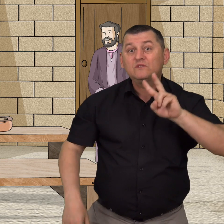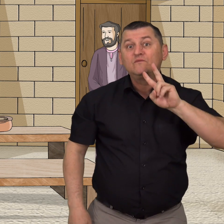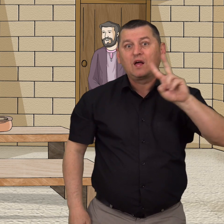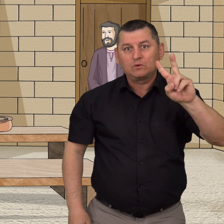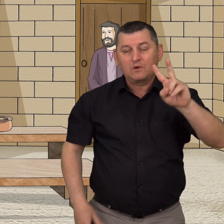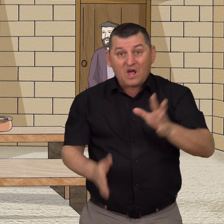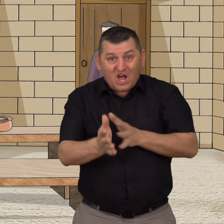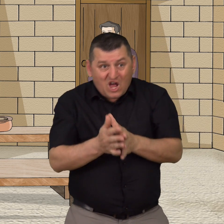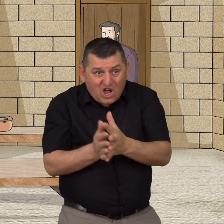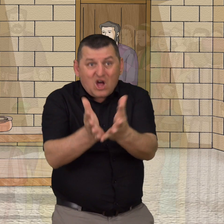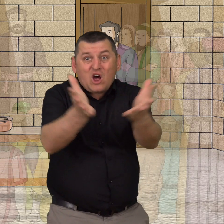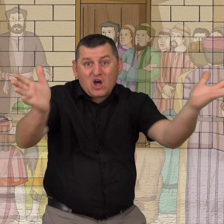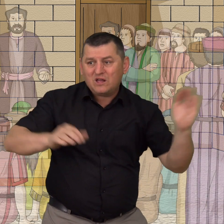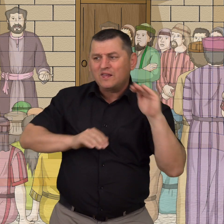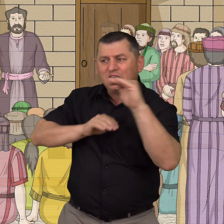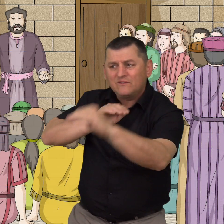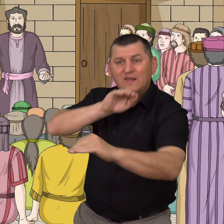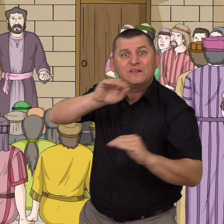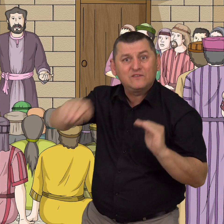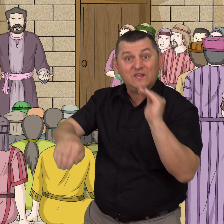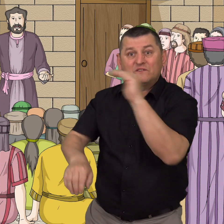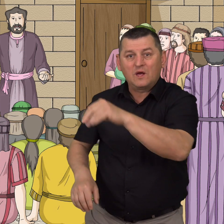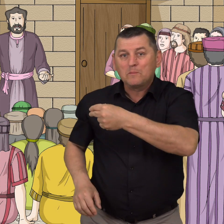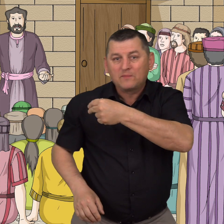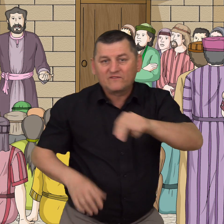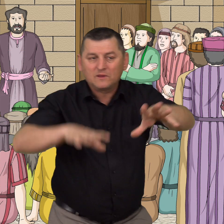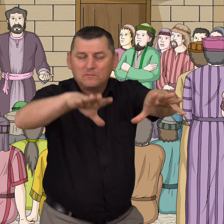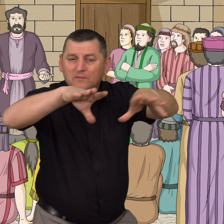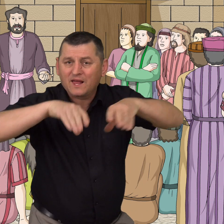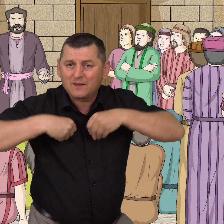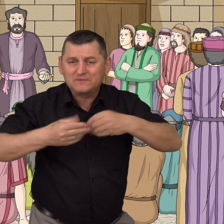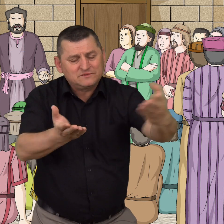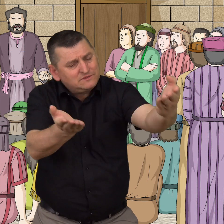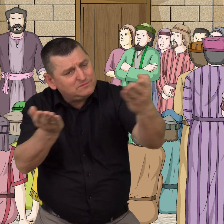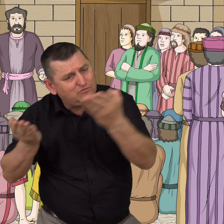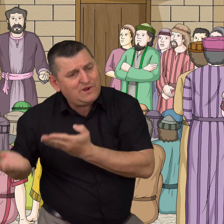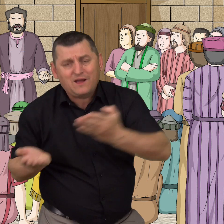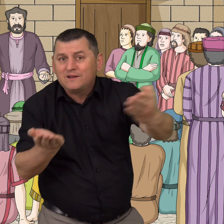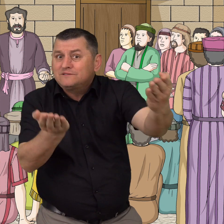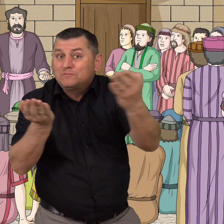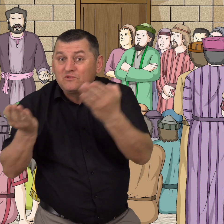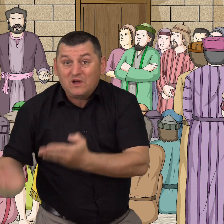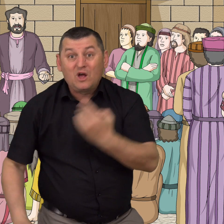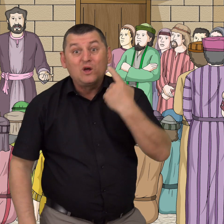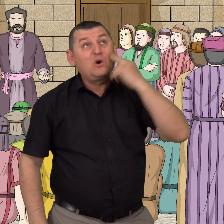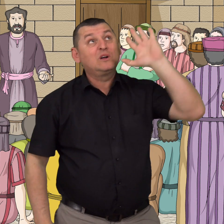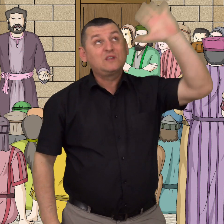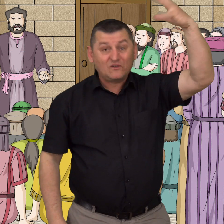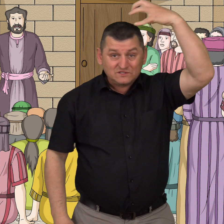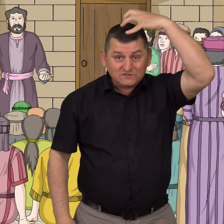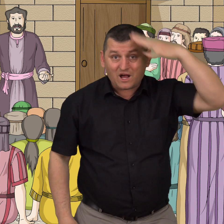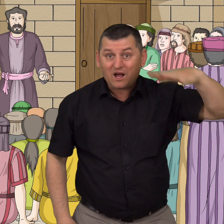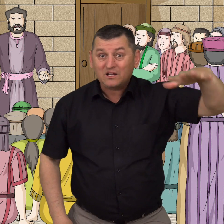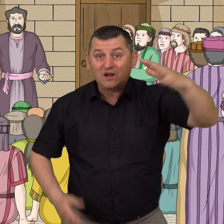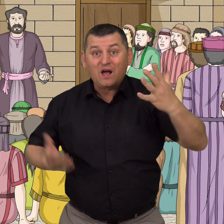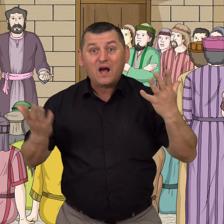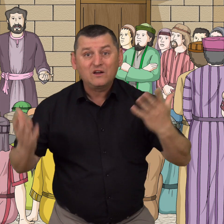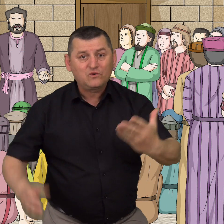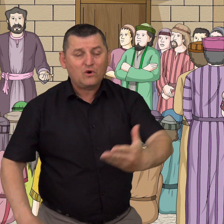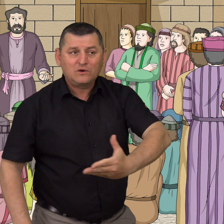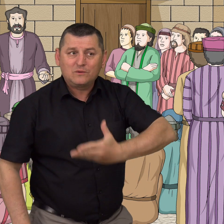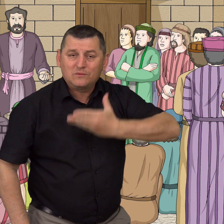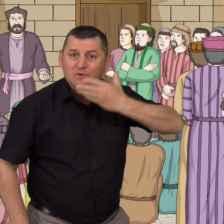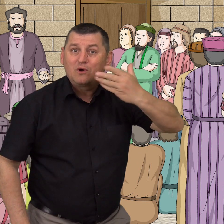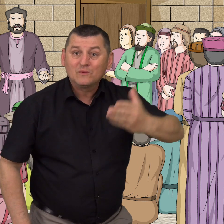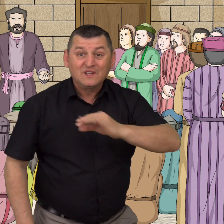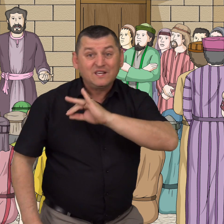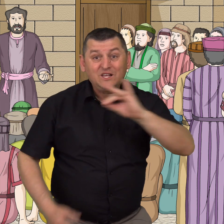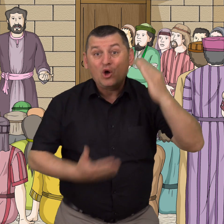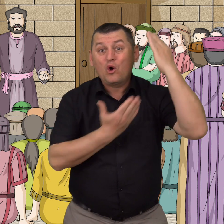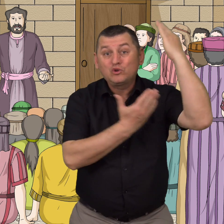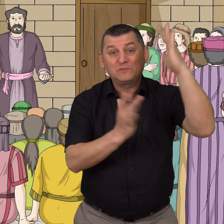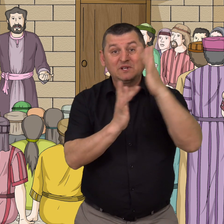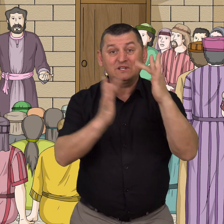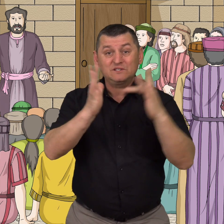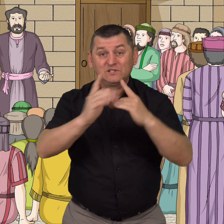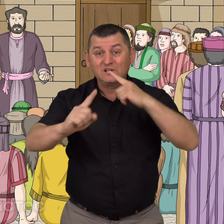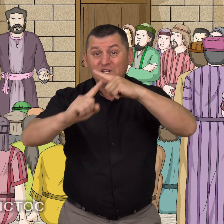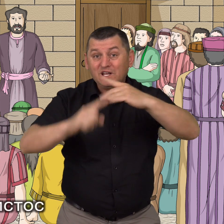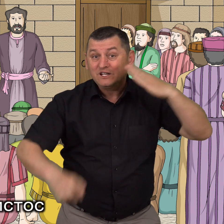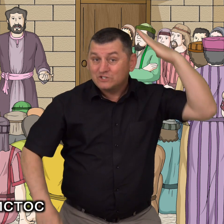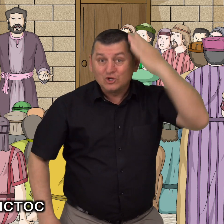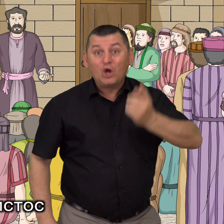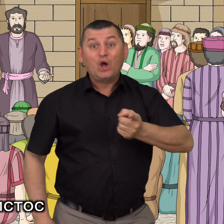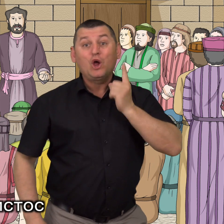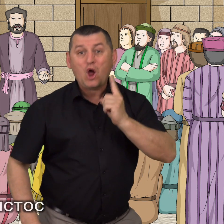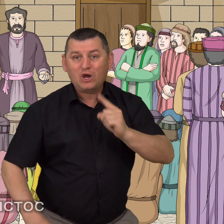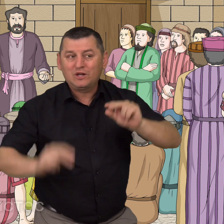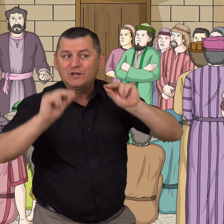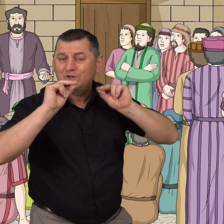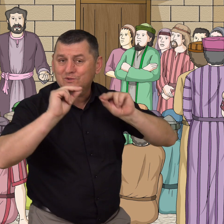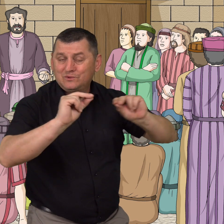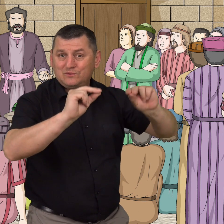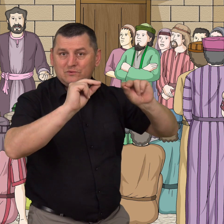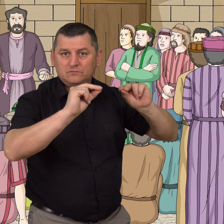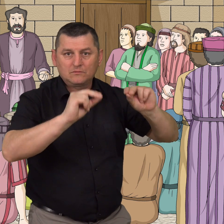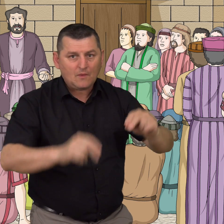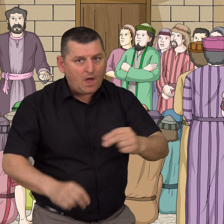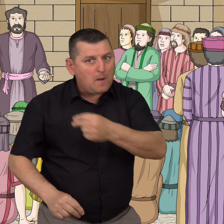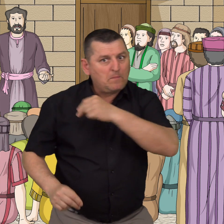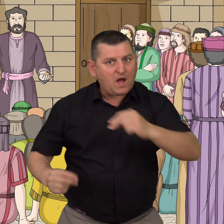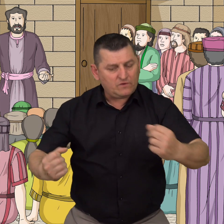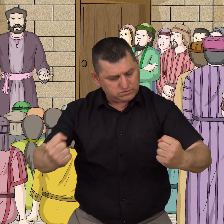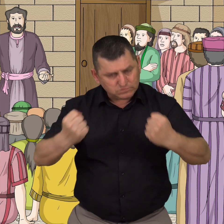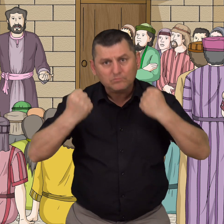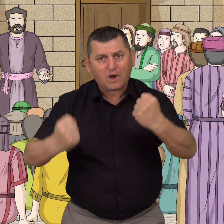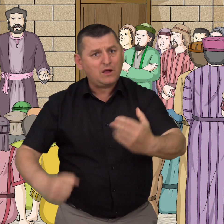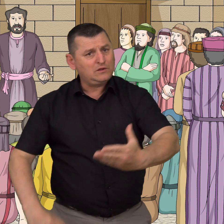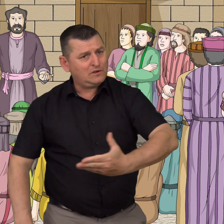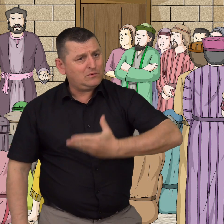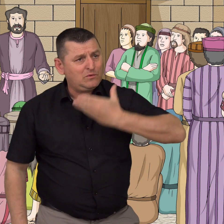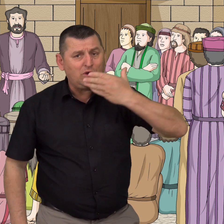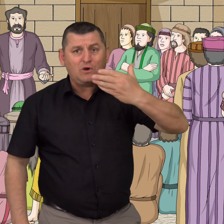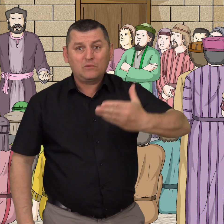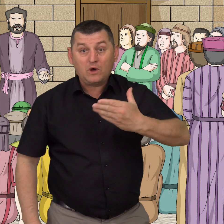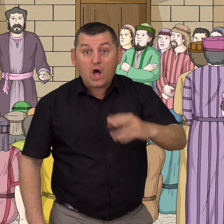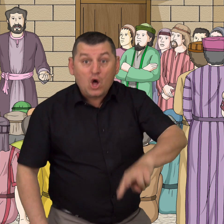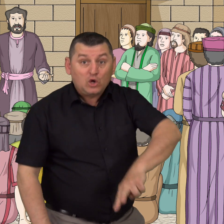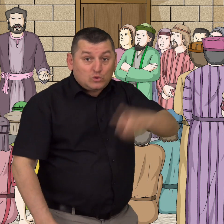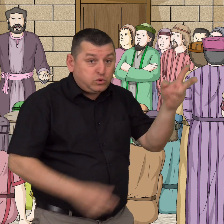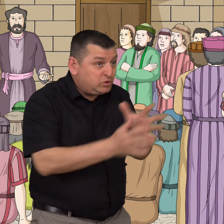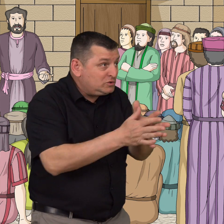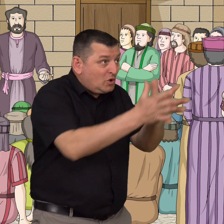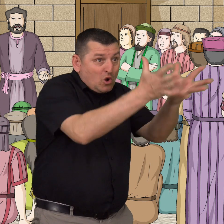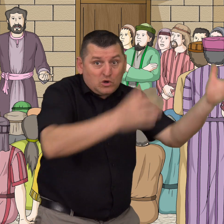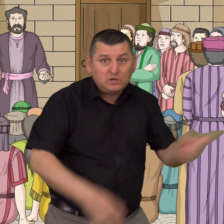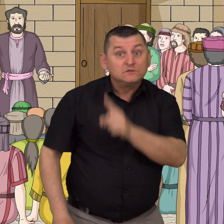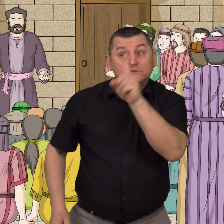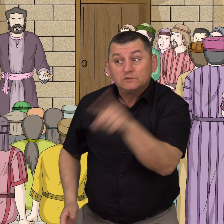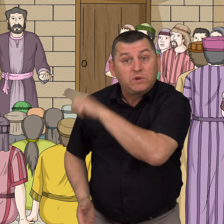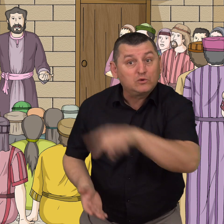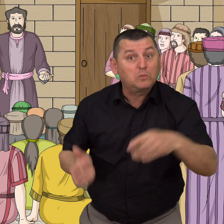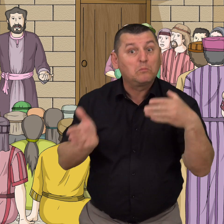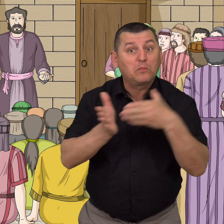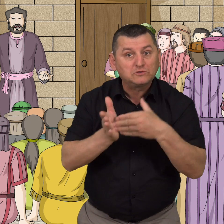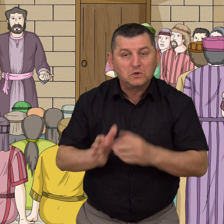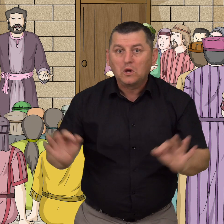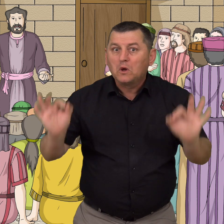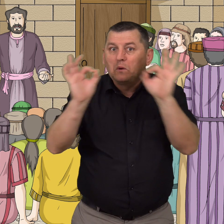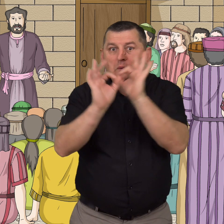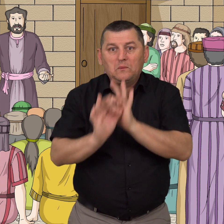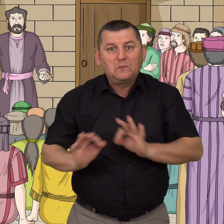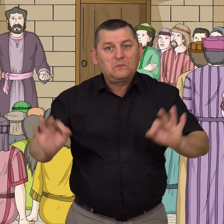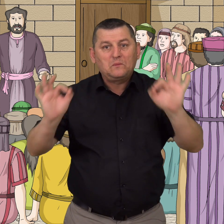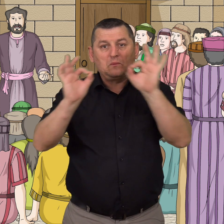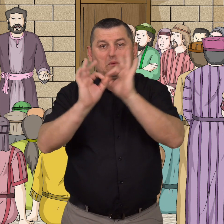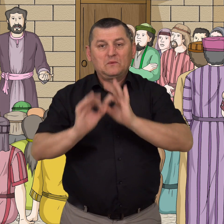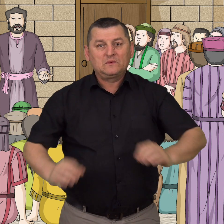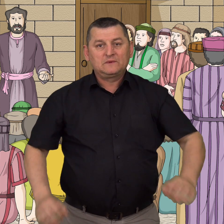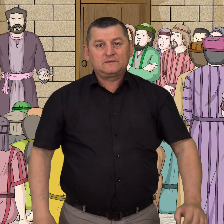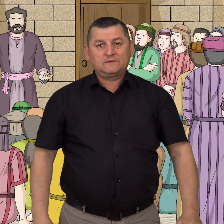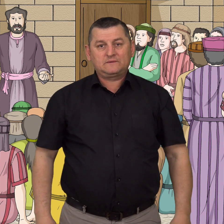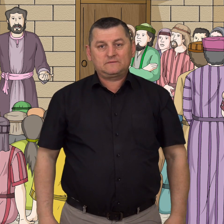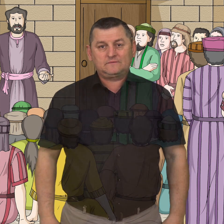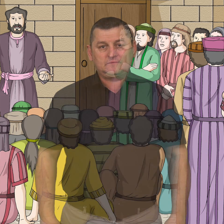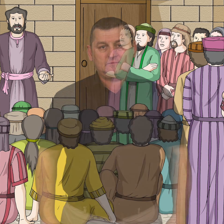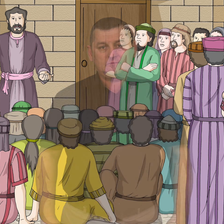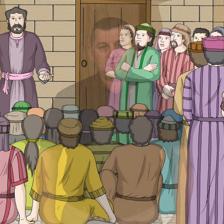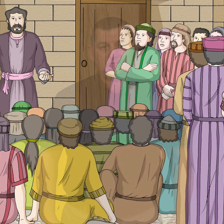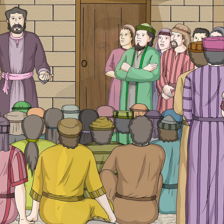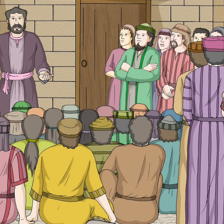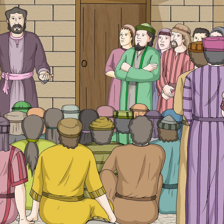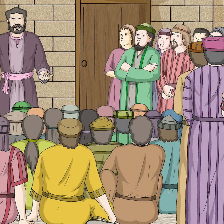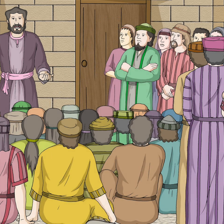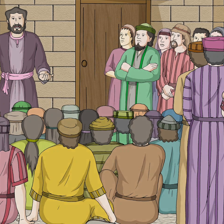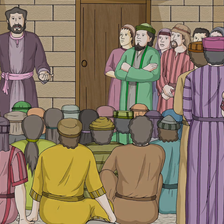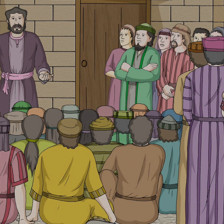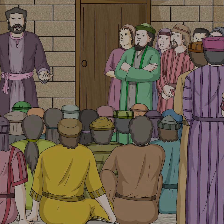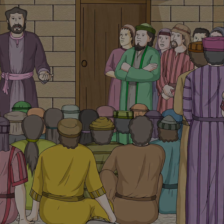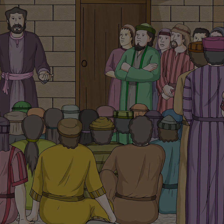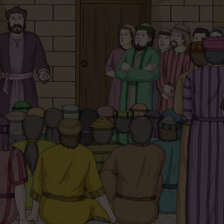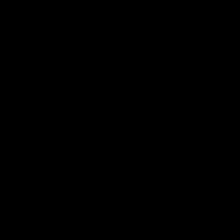Boldly and freely he proclaimed the kingdom of God and taught about the Lord Jesus Christ.